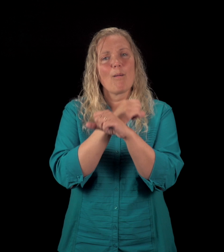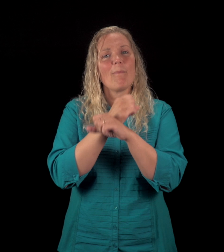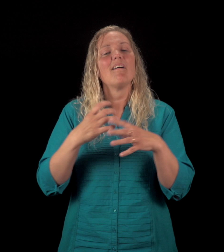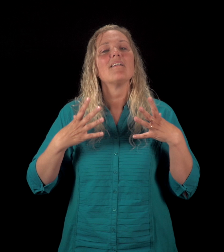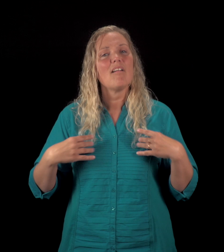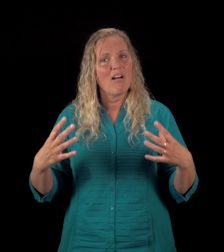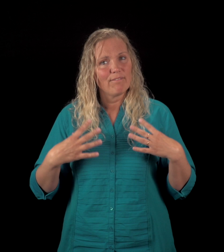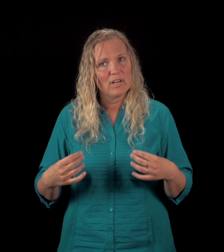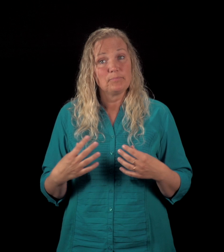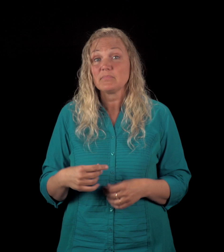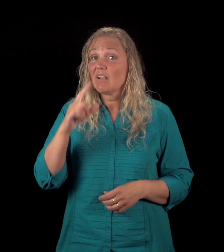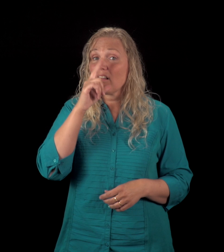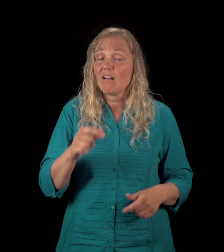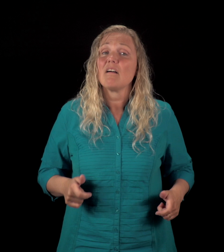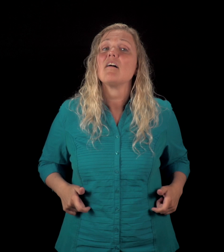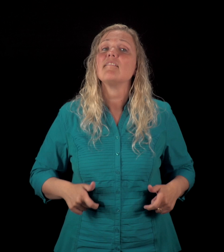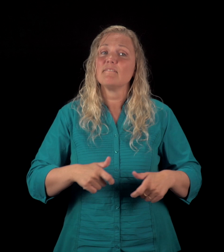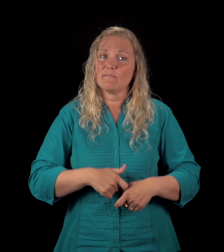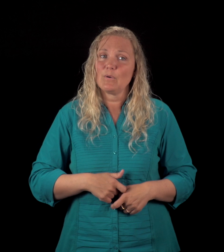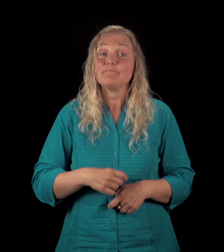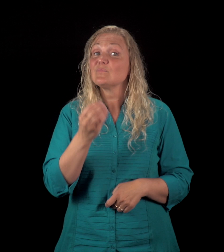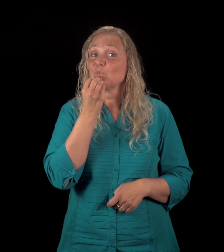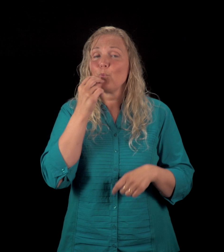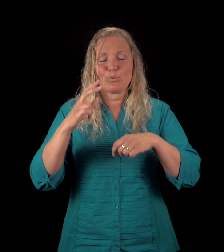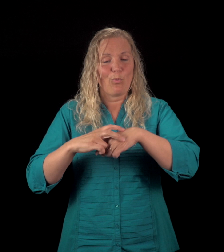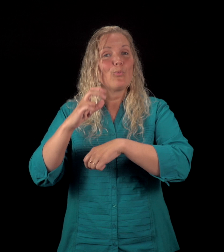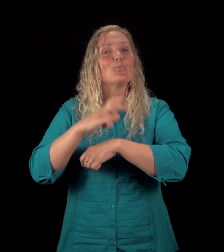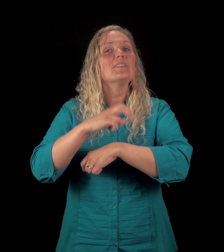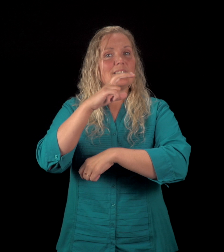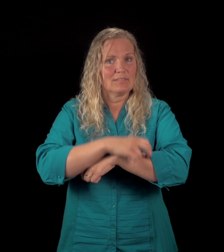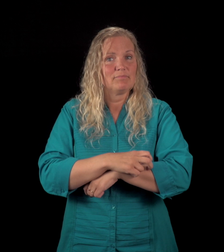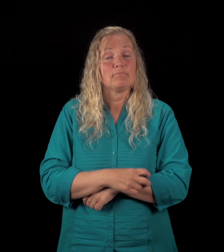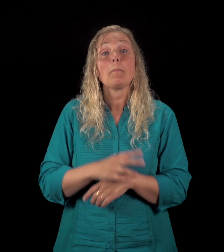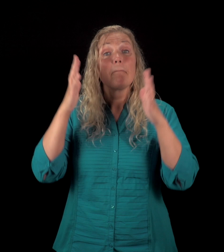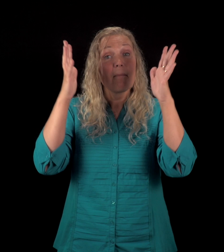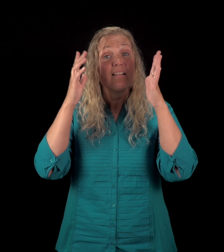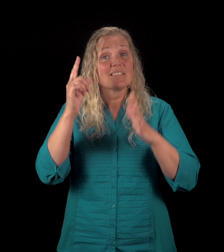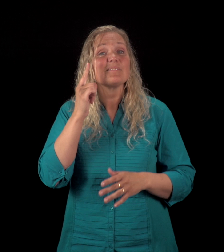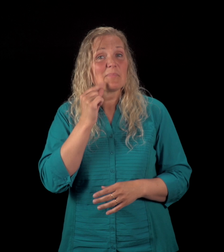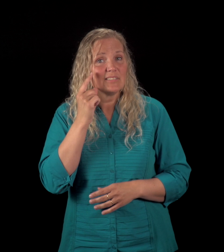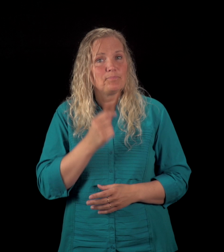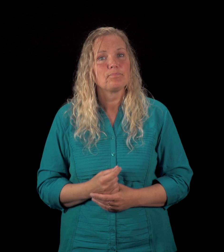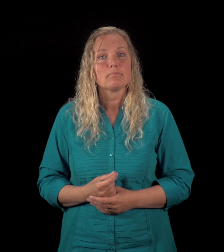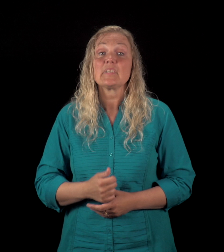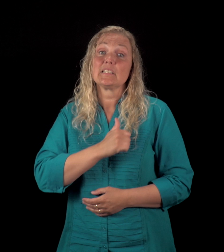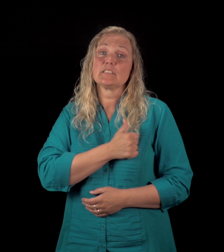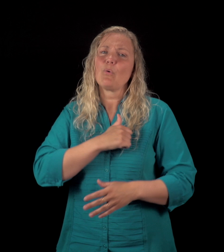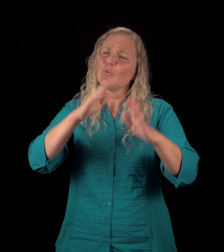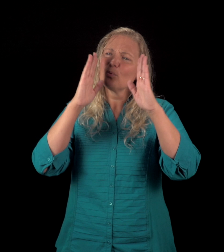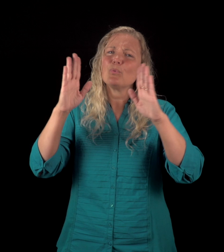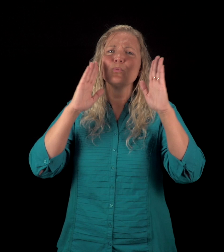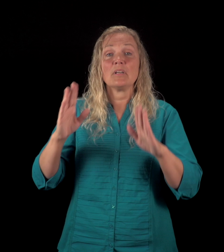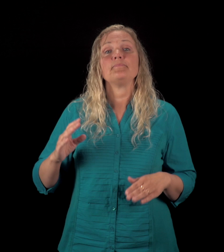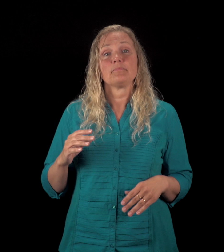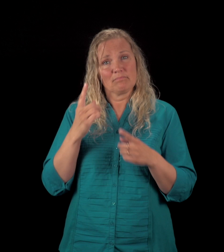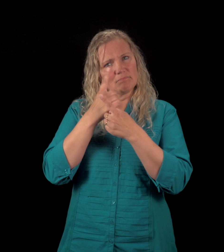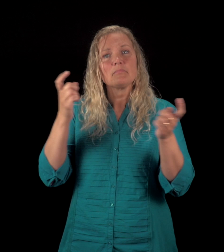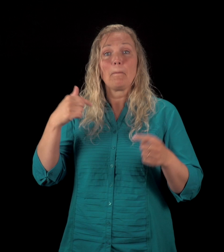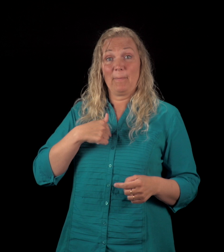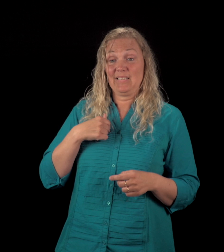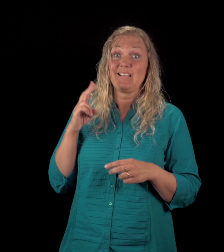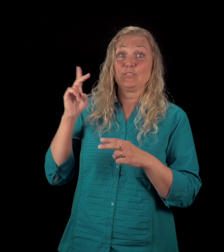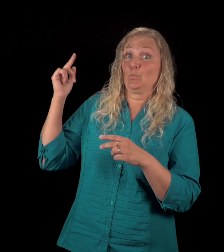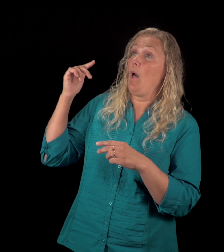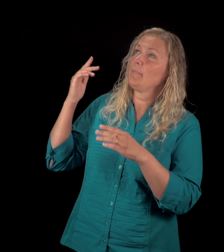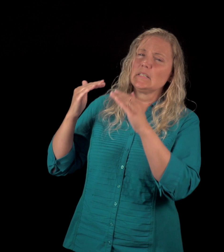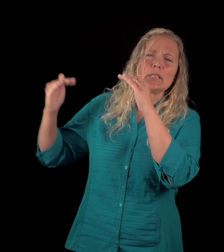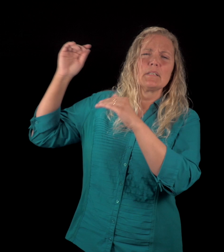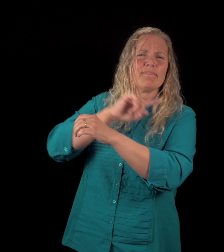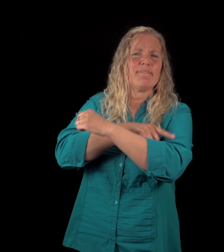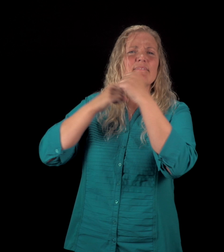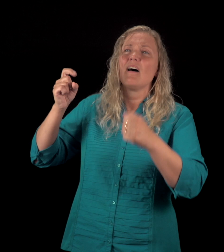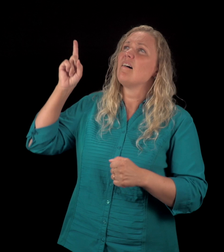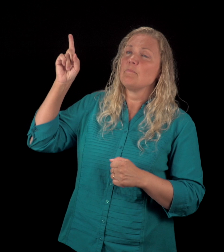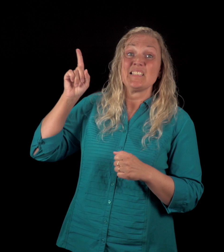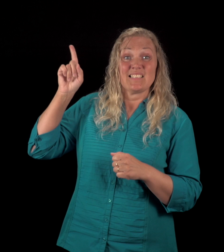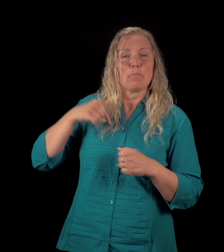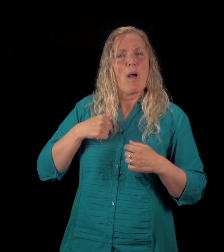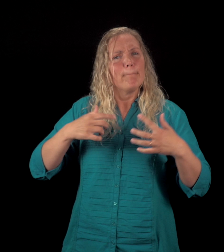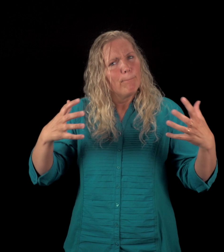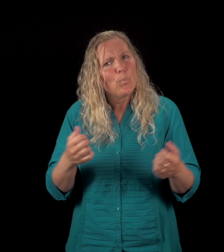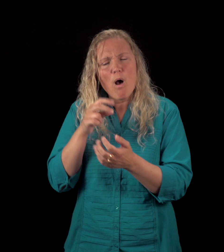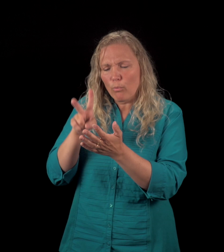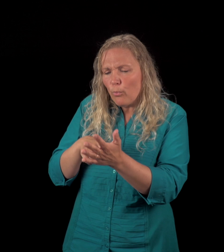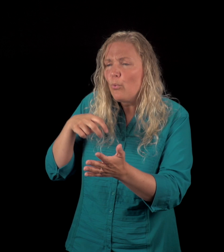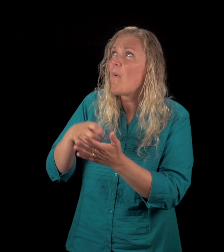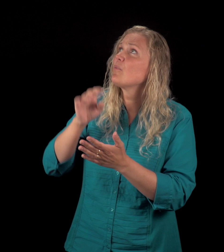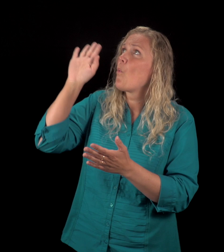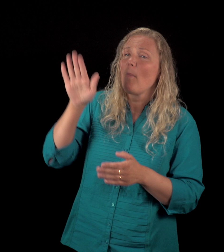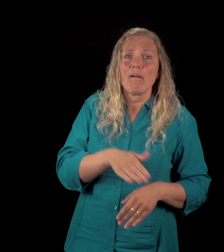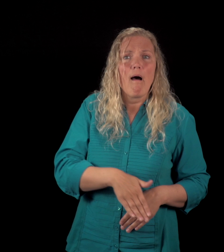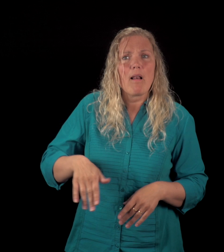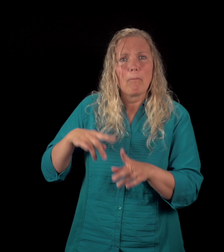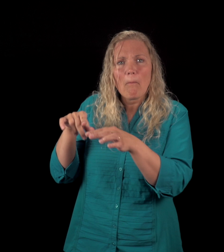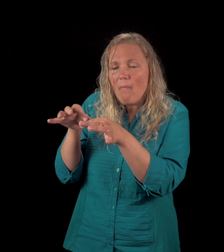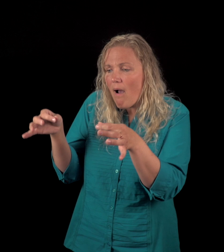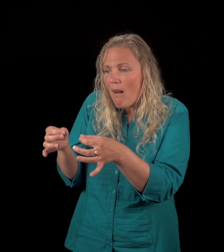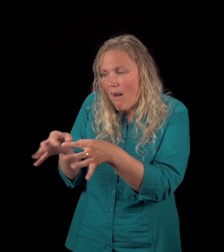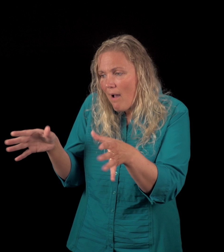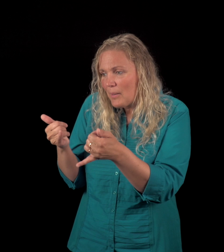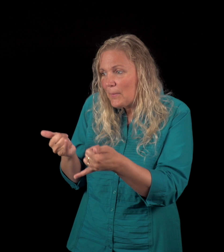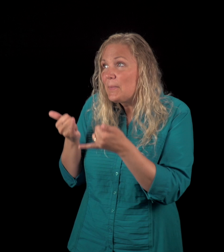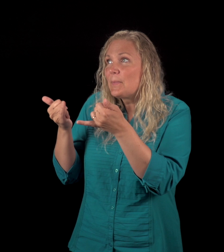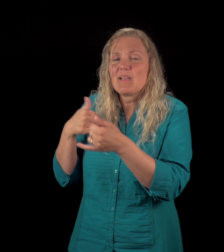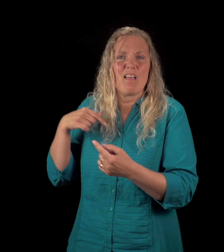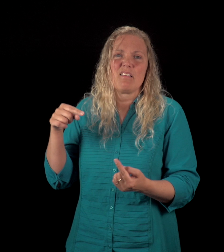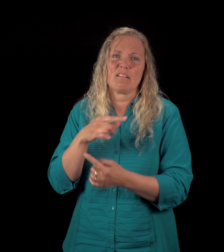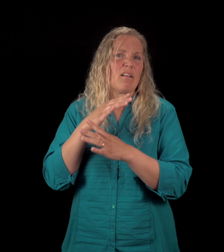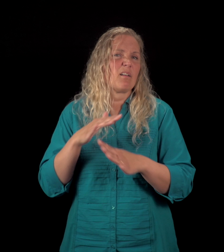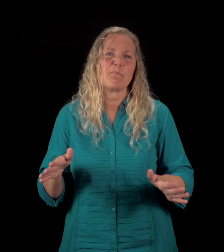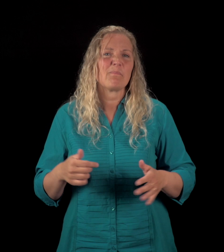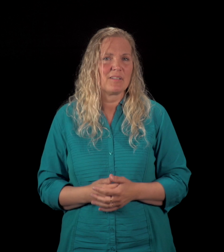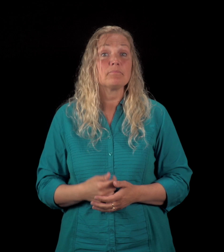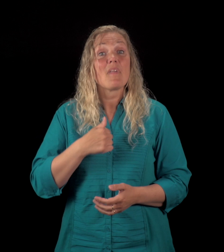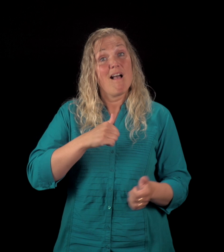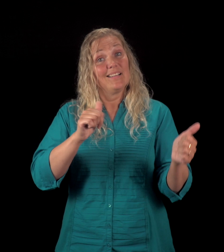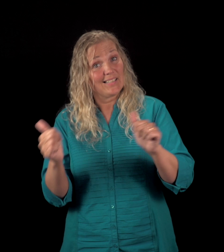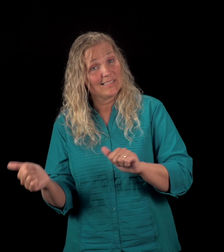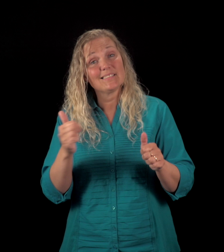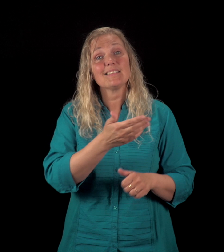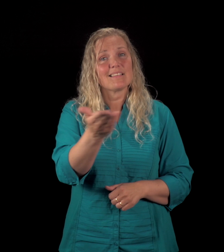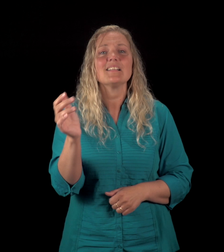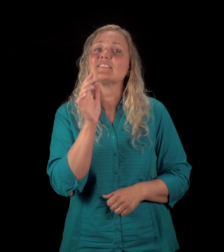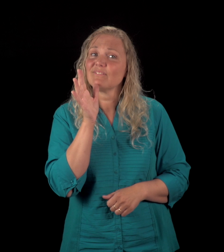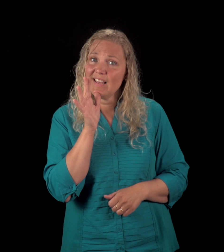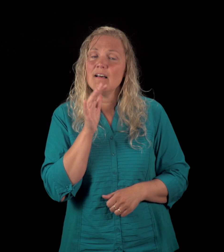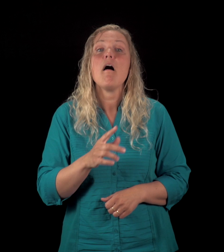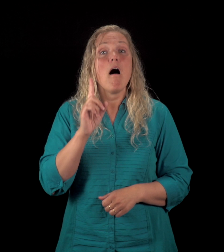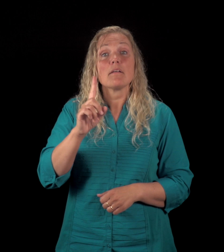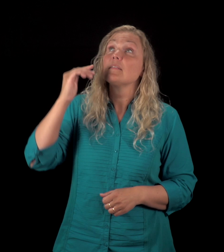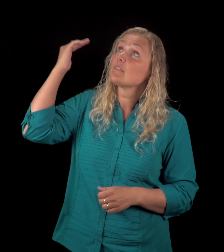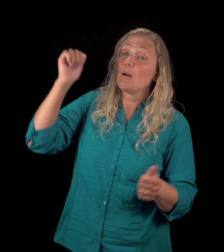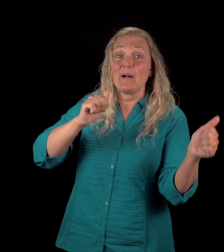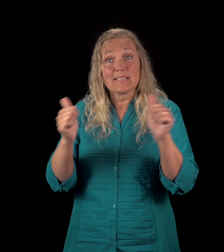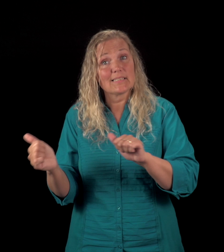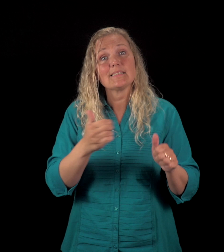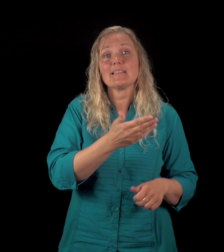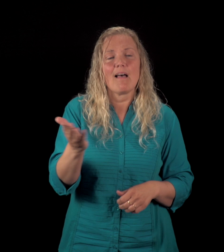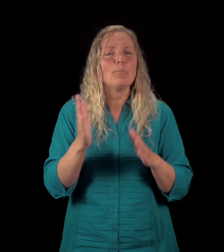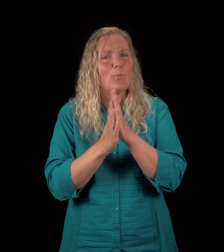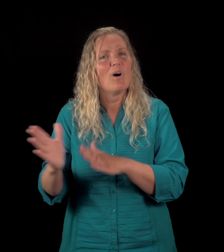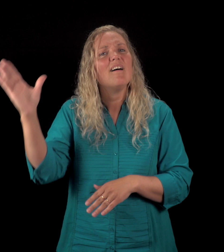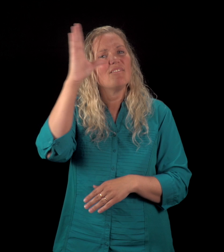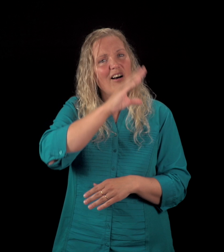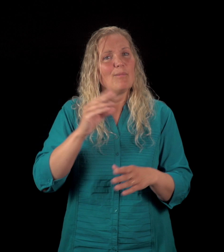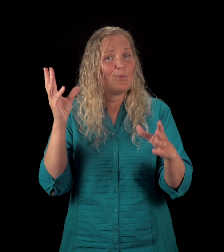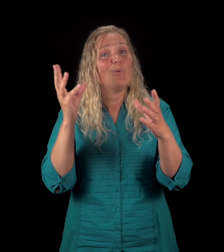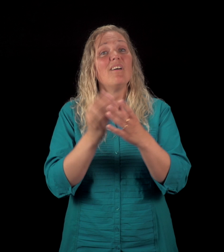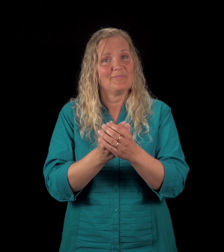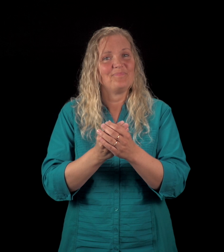His food was locusts and wild honey. And he began to proclaim: “After me will come One more powerful than I, the straps of whose sandals I am not worthy to stoop down and untie.